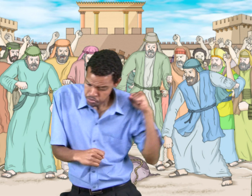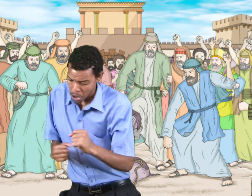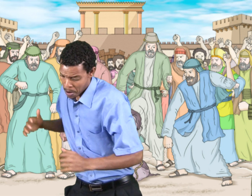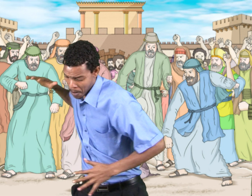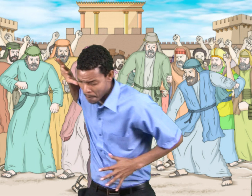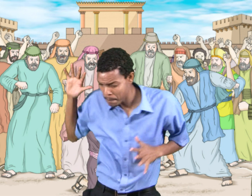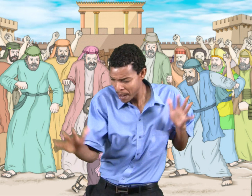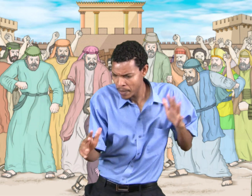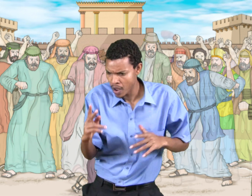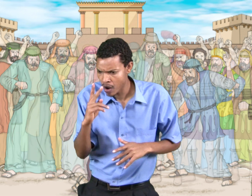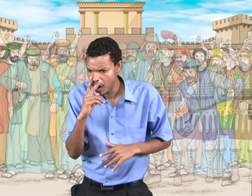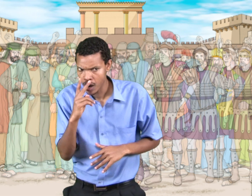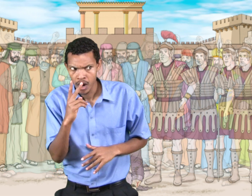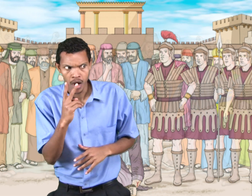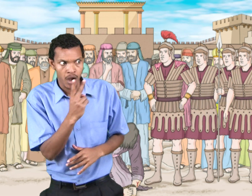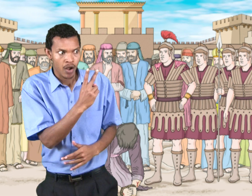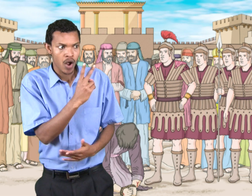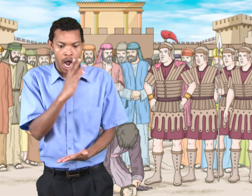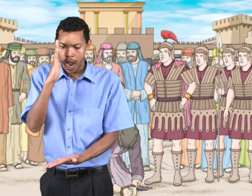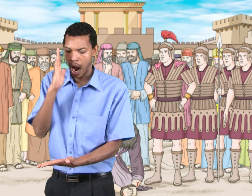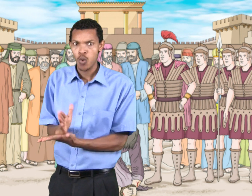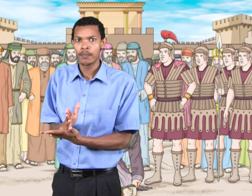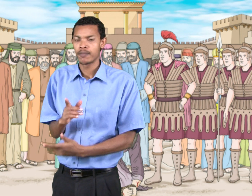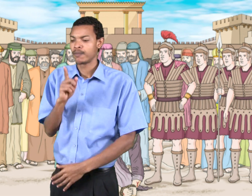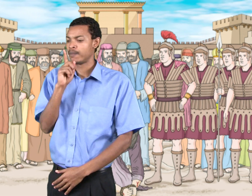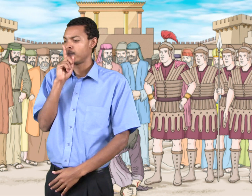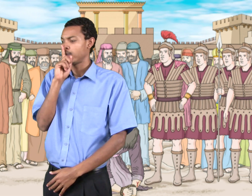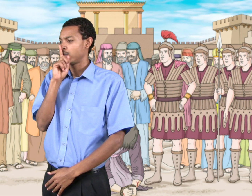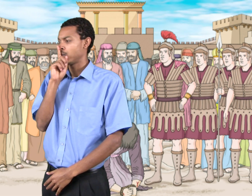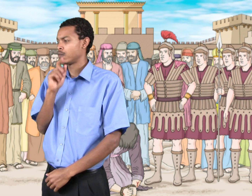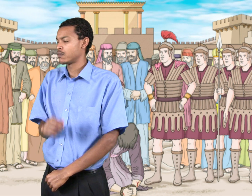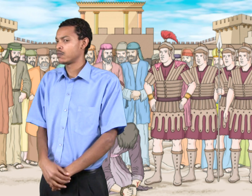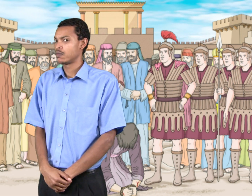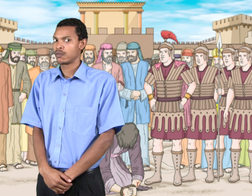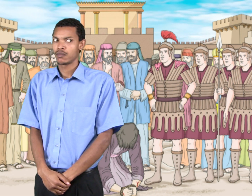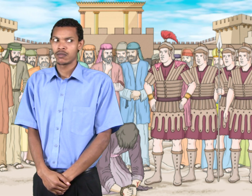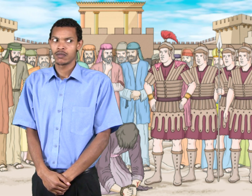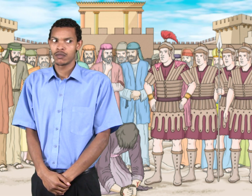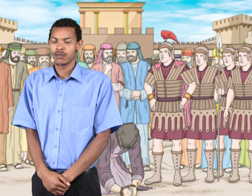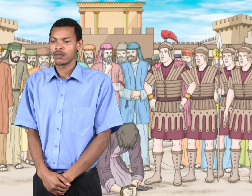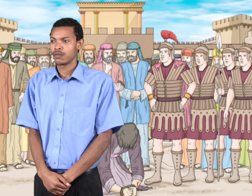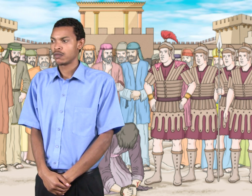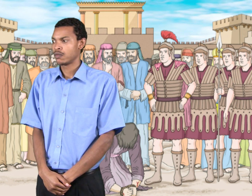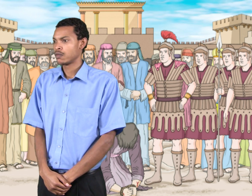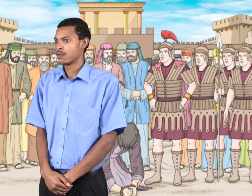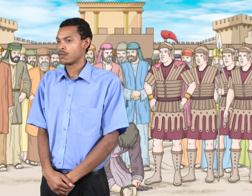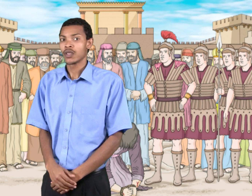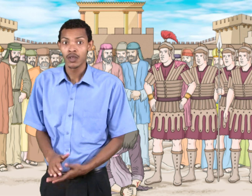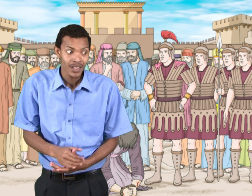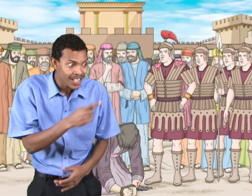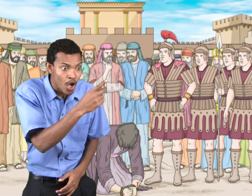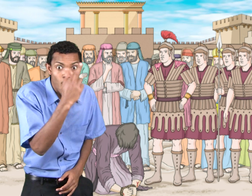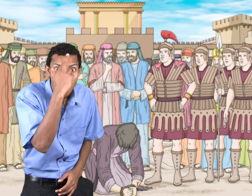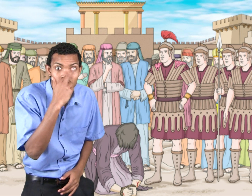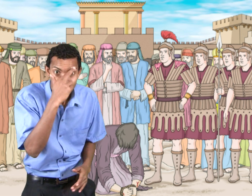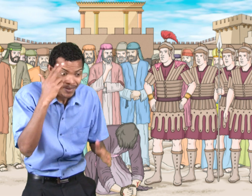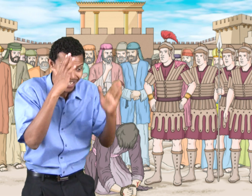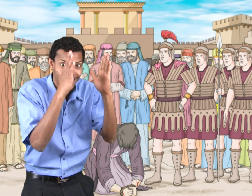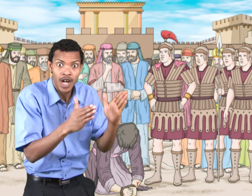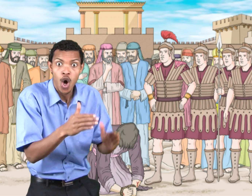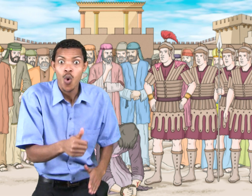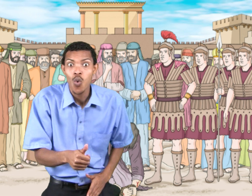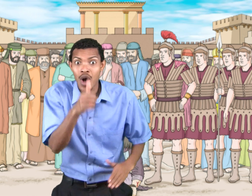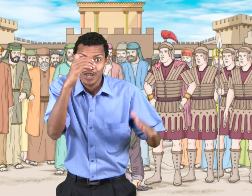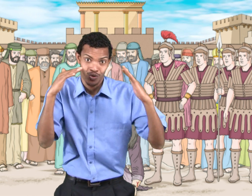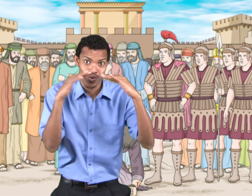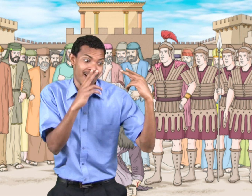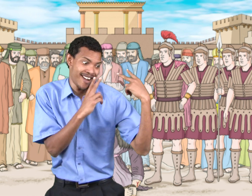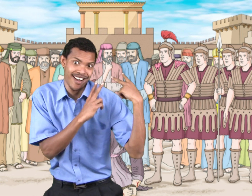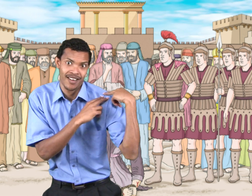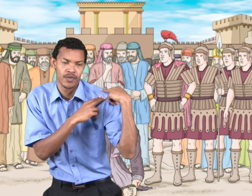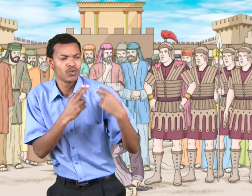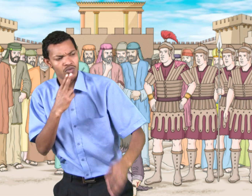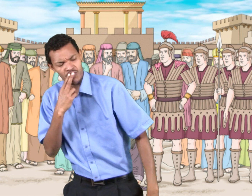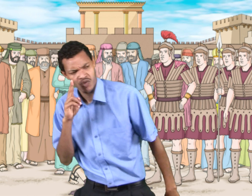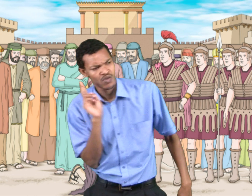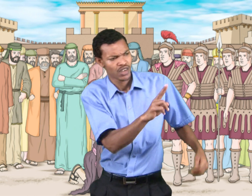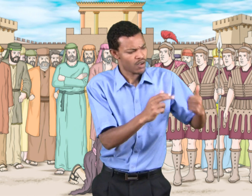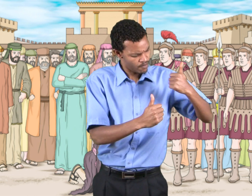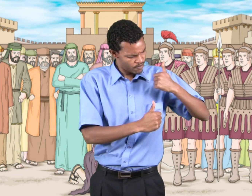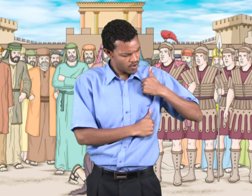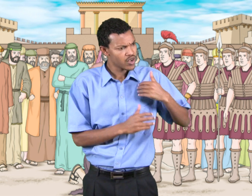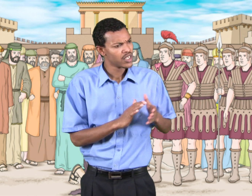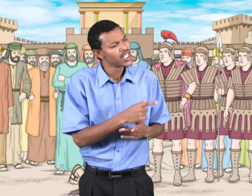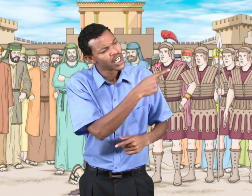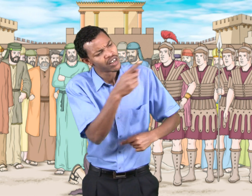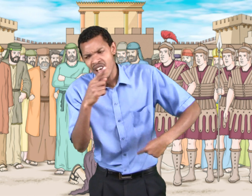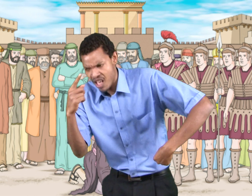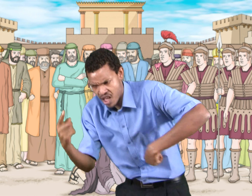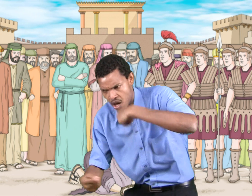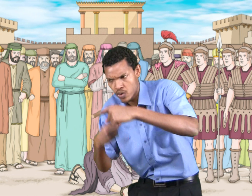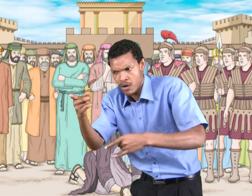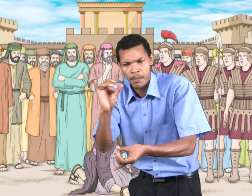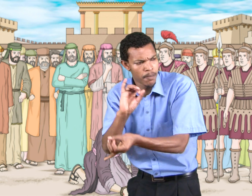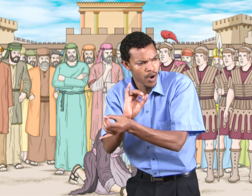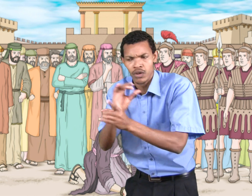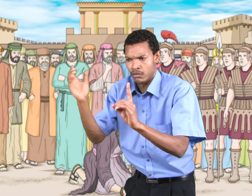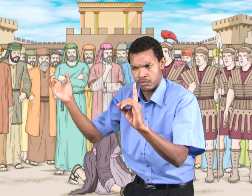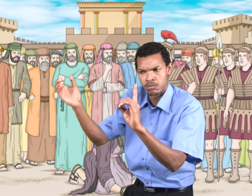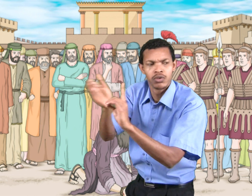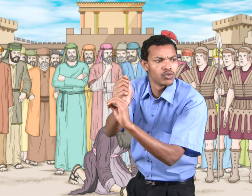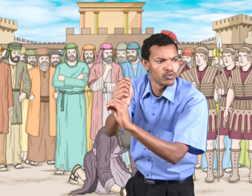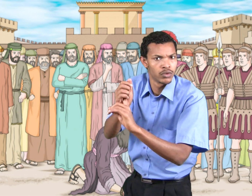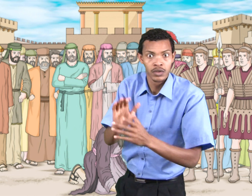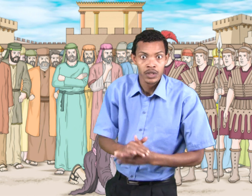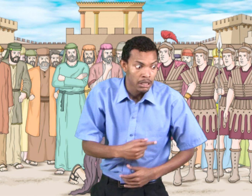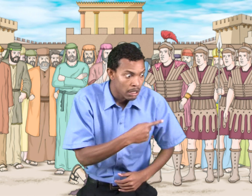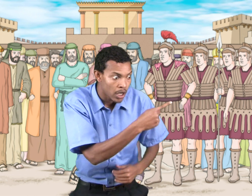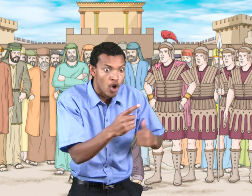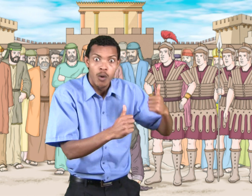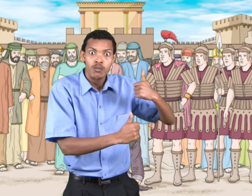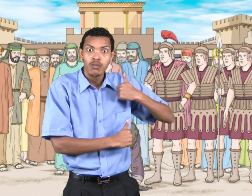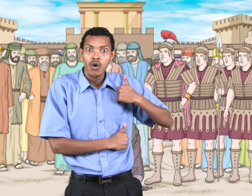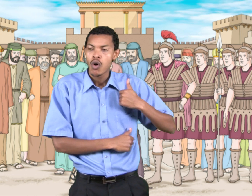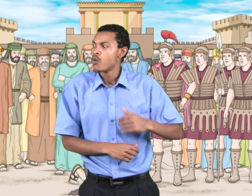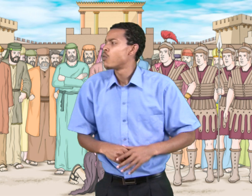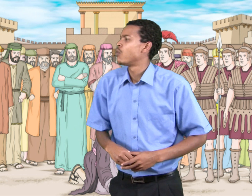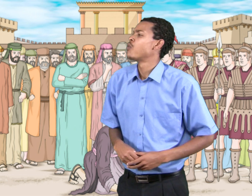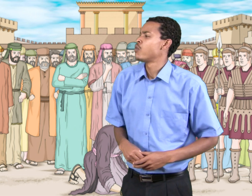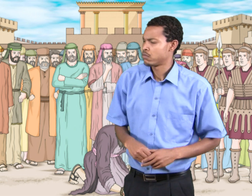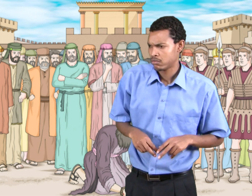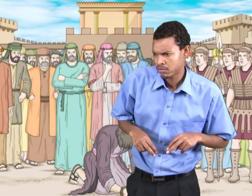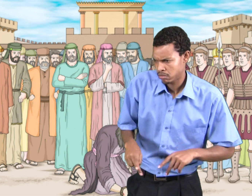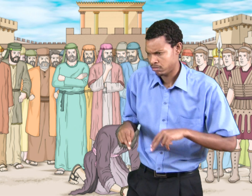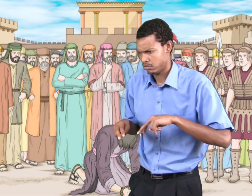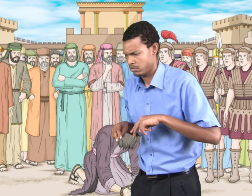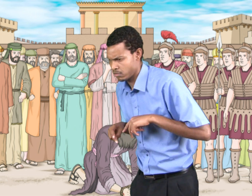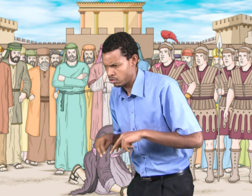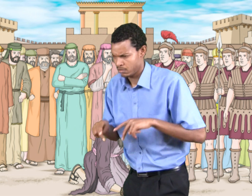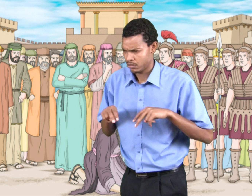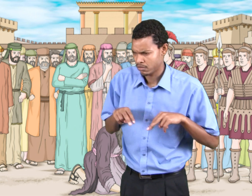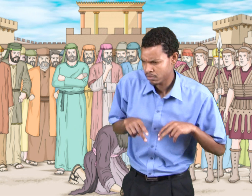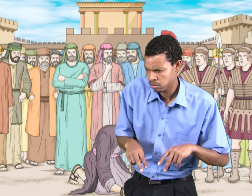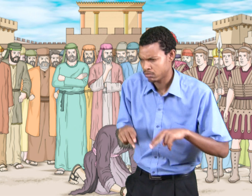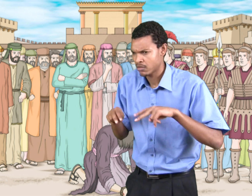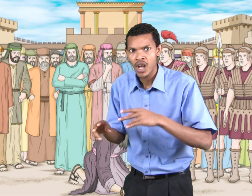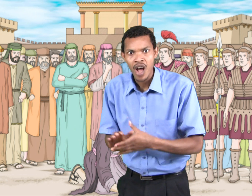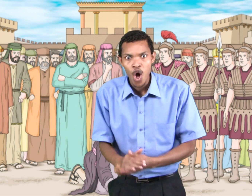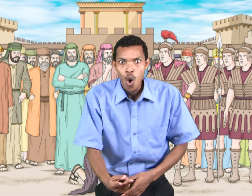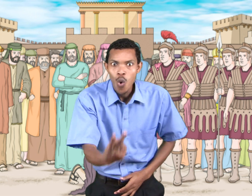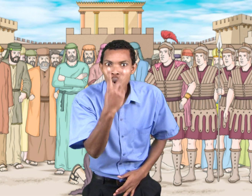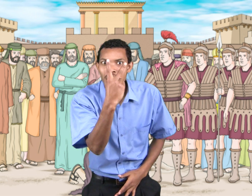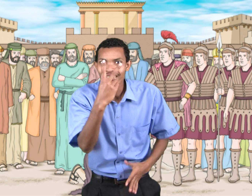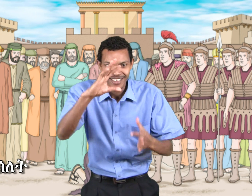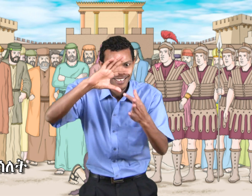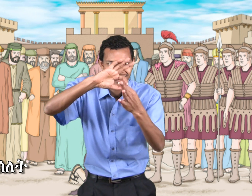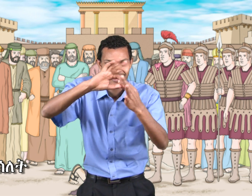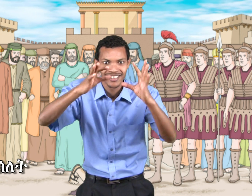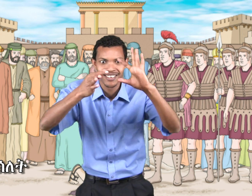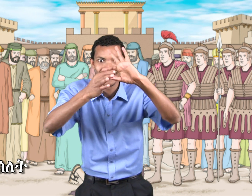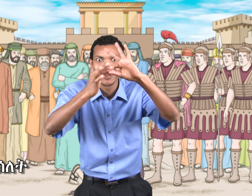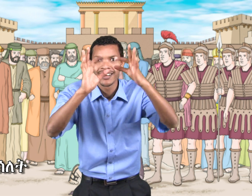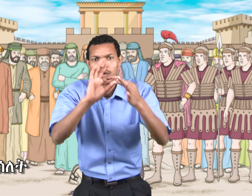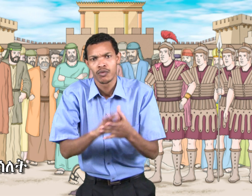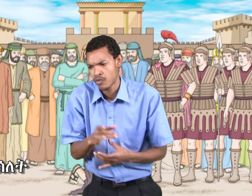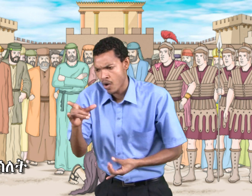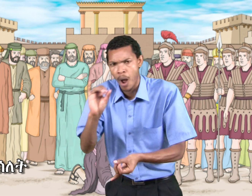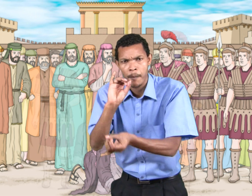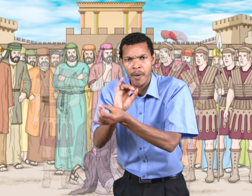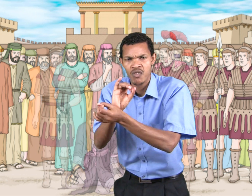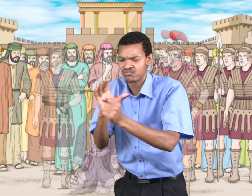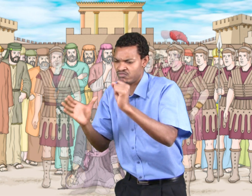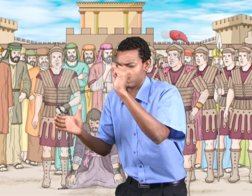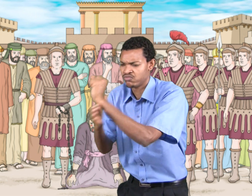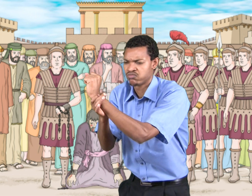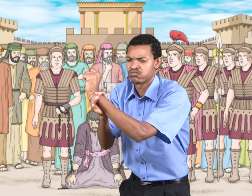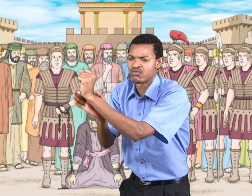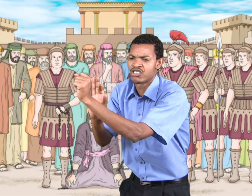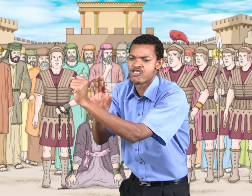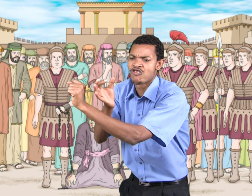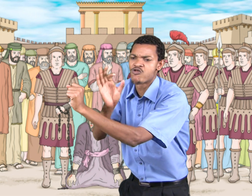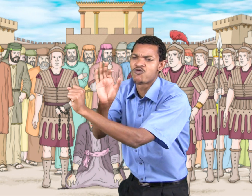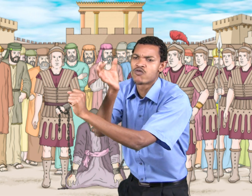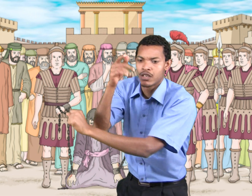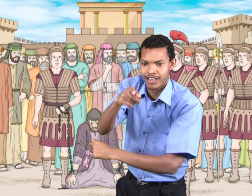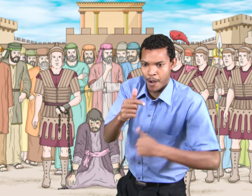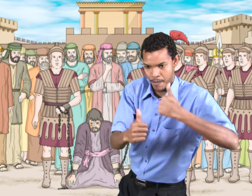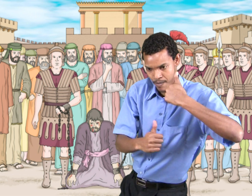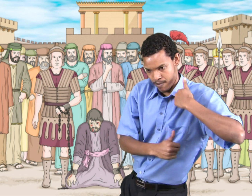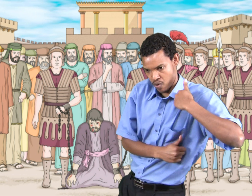When the people saw the commander and the soldiers, they stopped beating Paul.